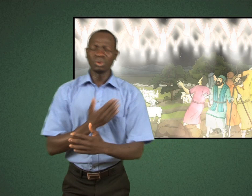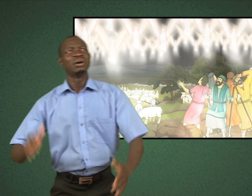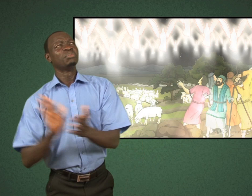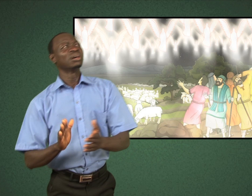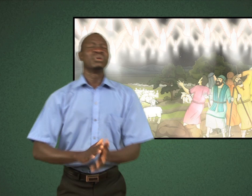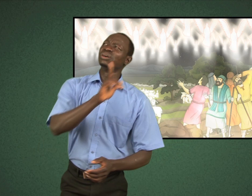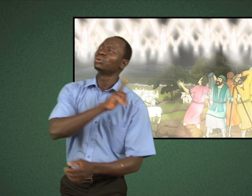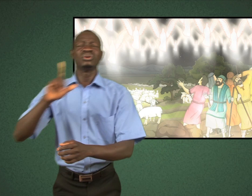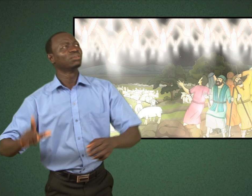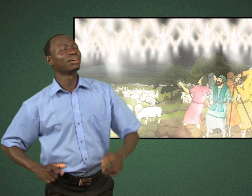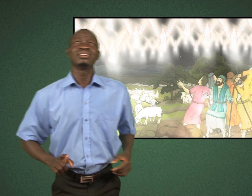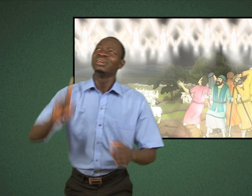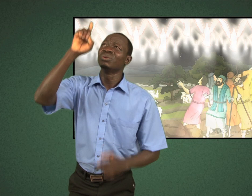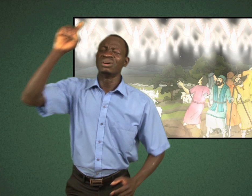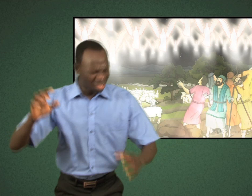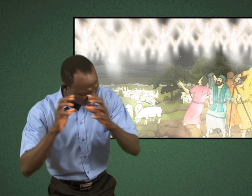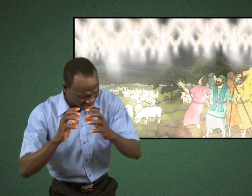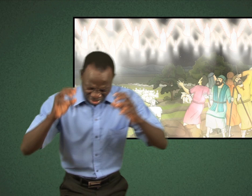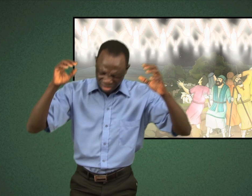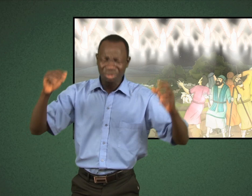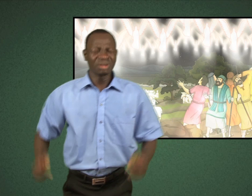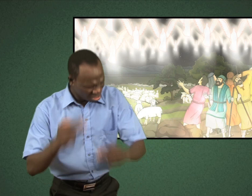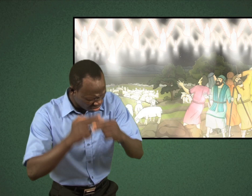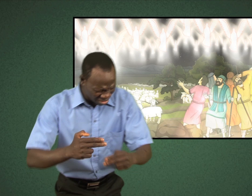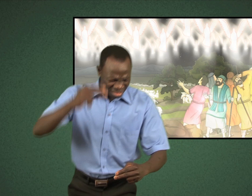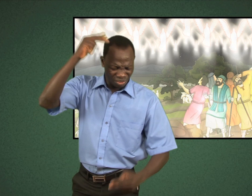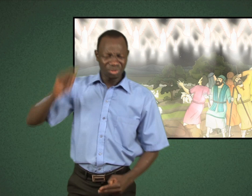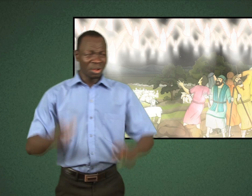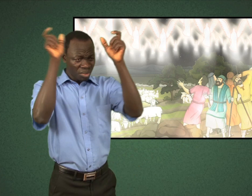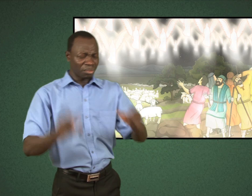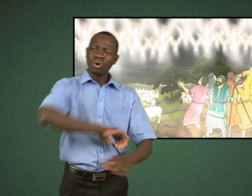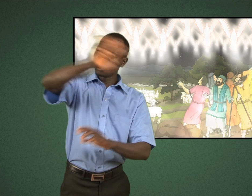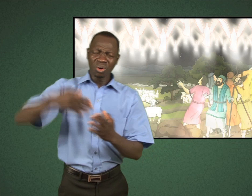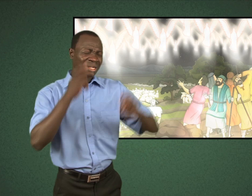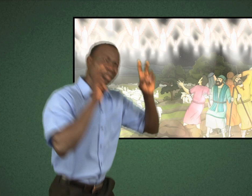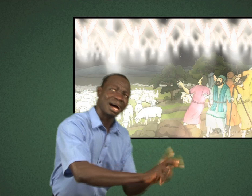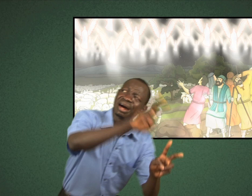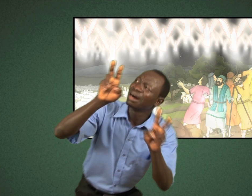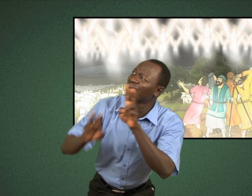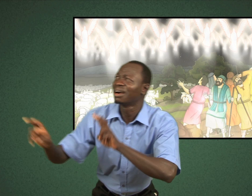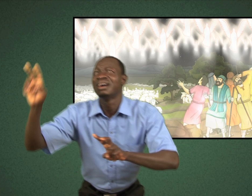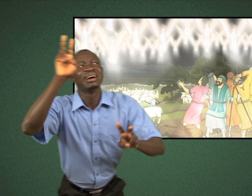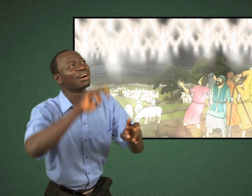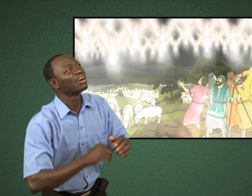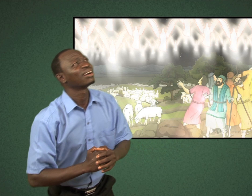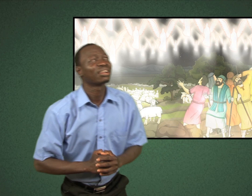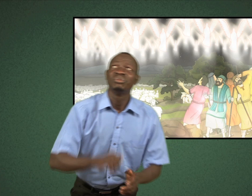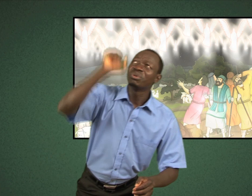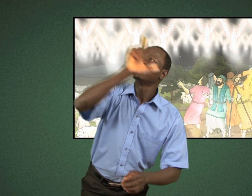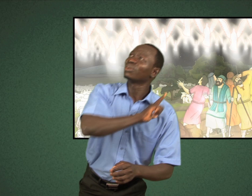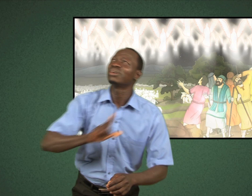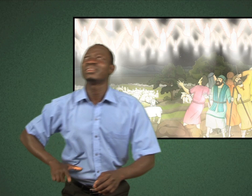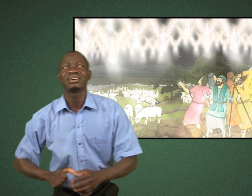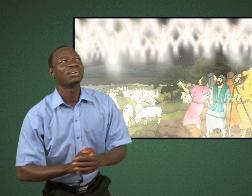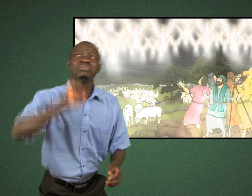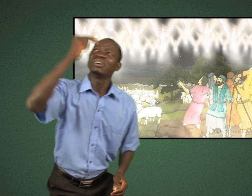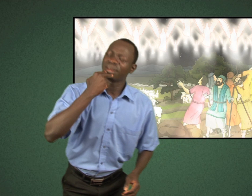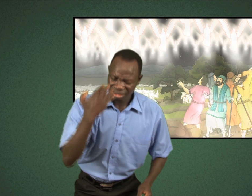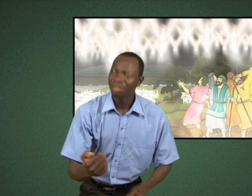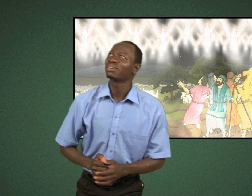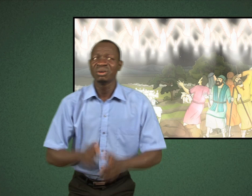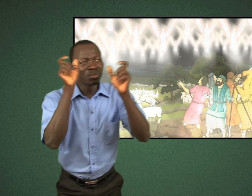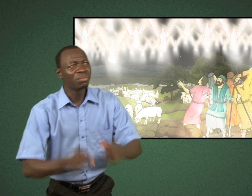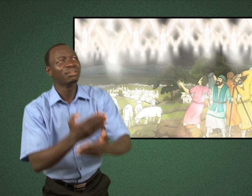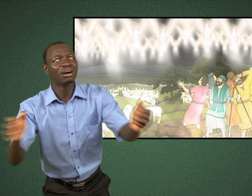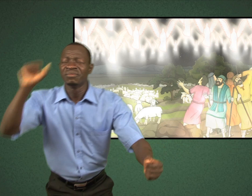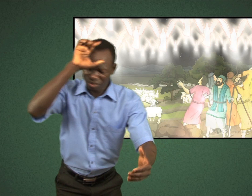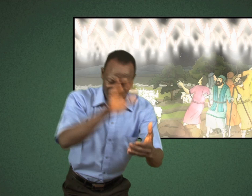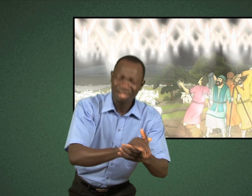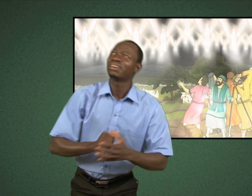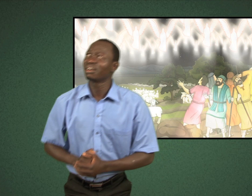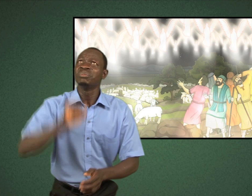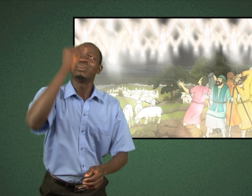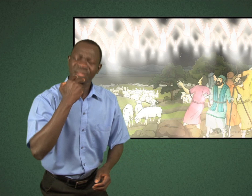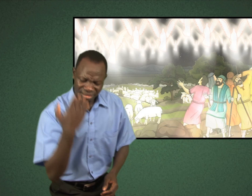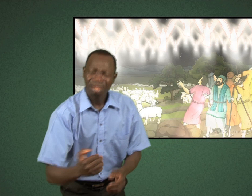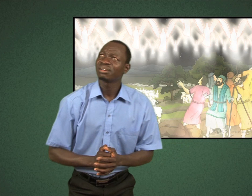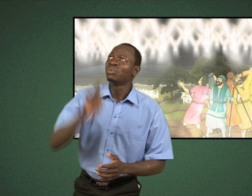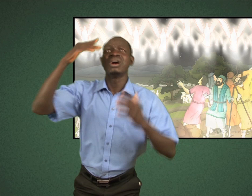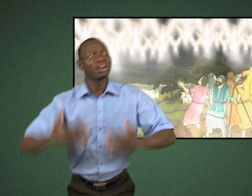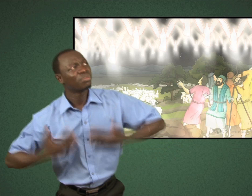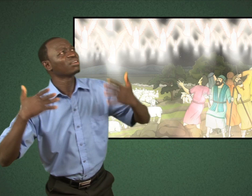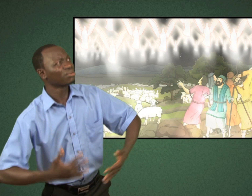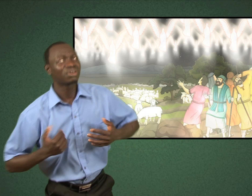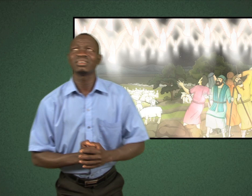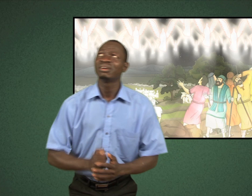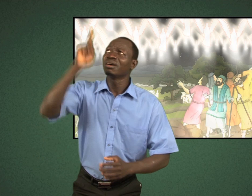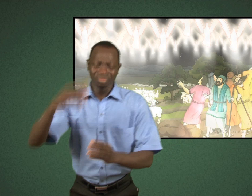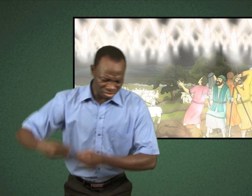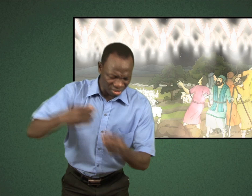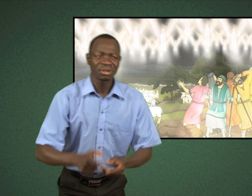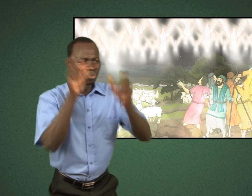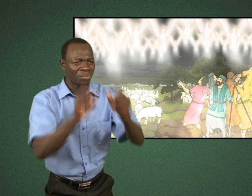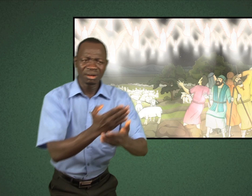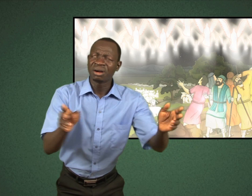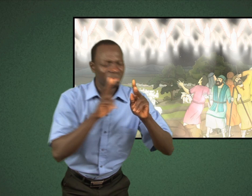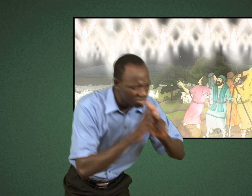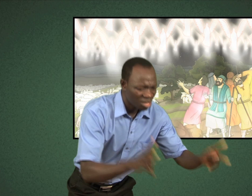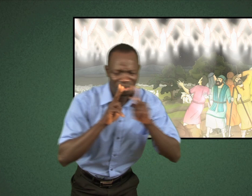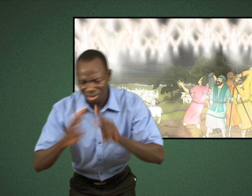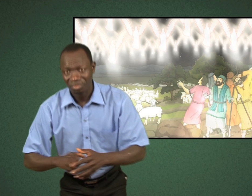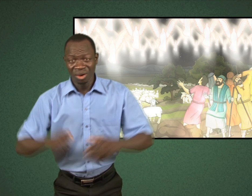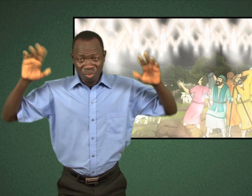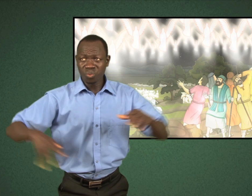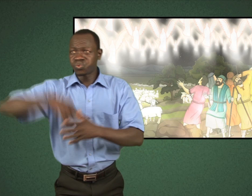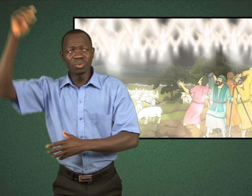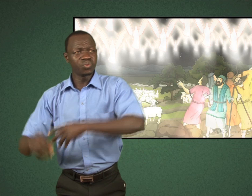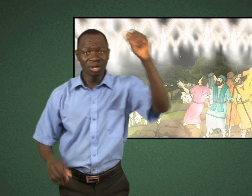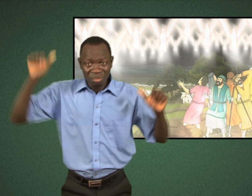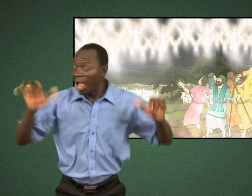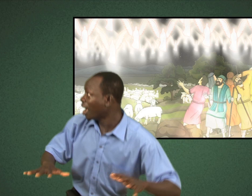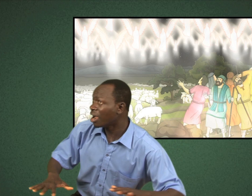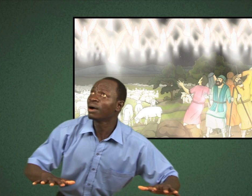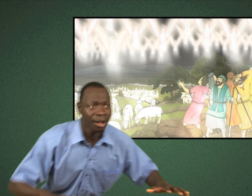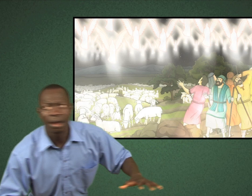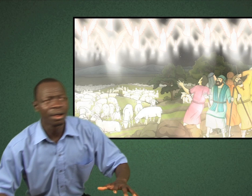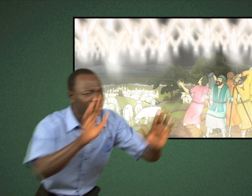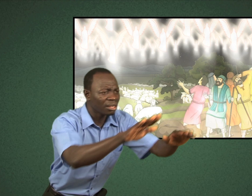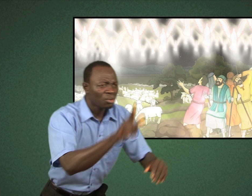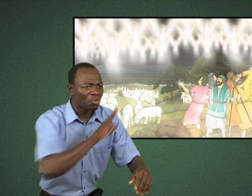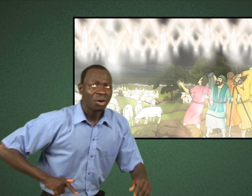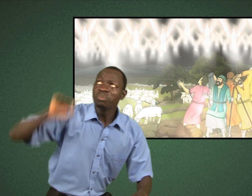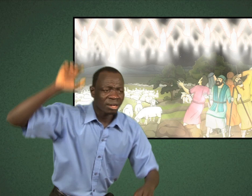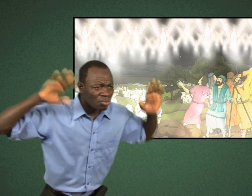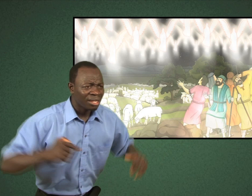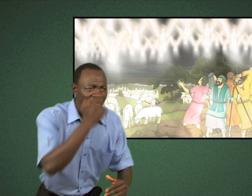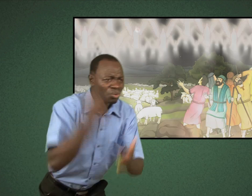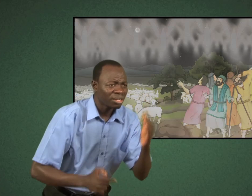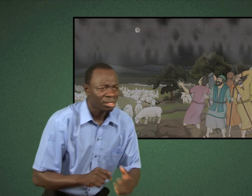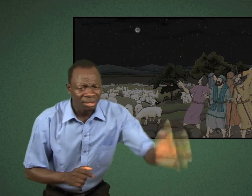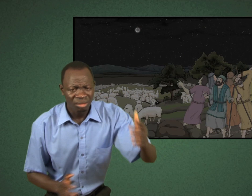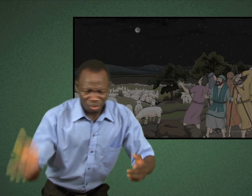And suddenly there appeared with the angel a great multitude of the heavenly host, praising God and saying: “Glory to God in the highest, and on earth peace to men on whom His favor rests!”